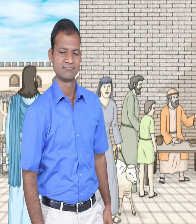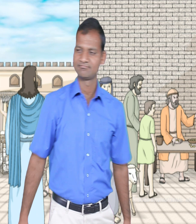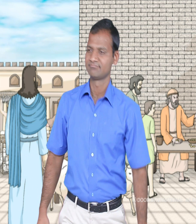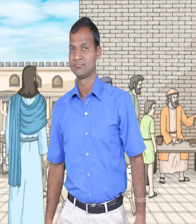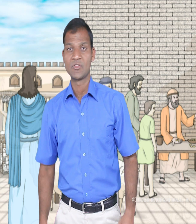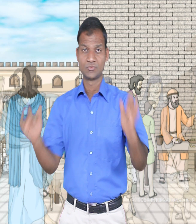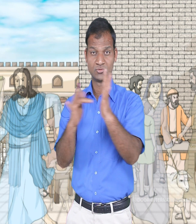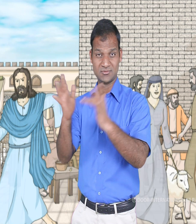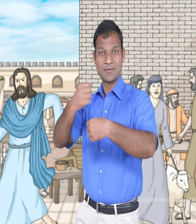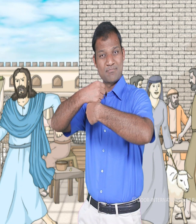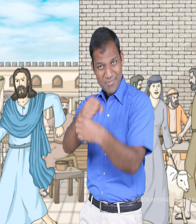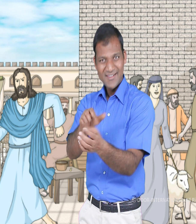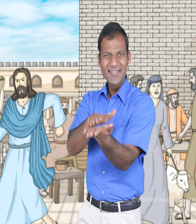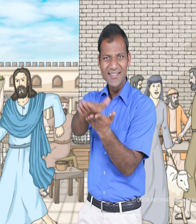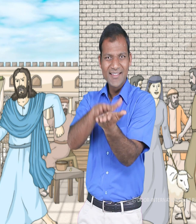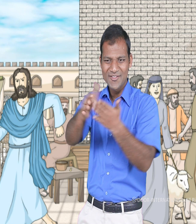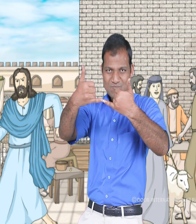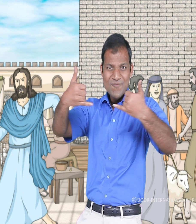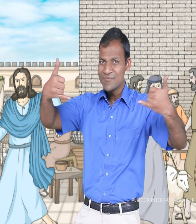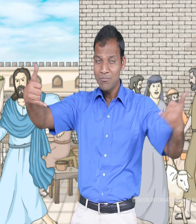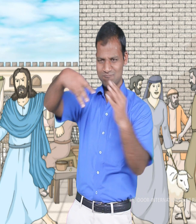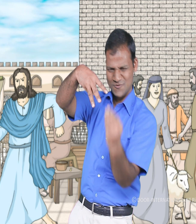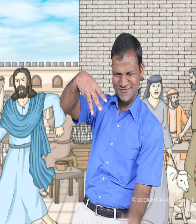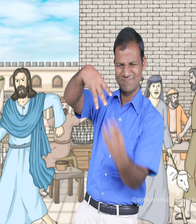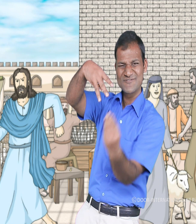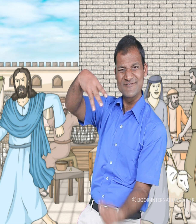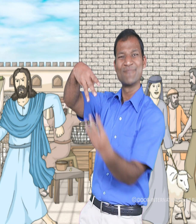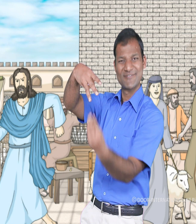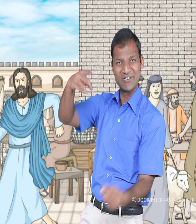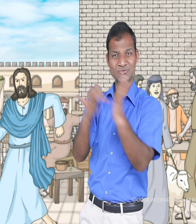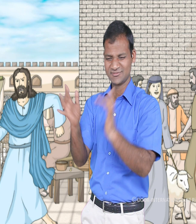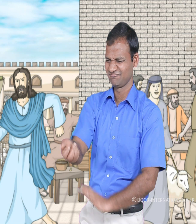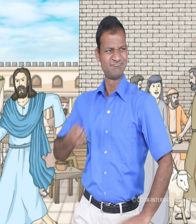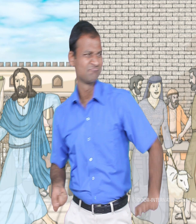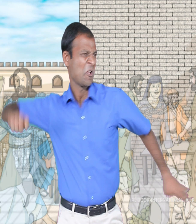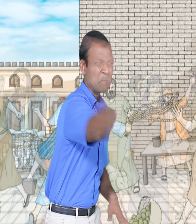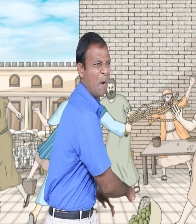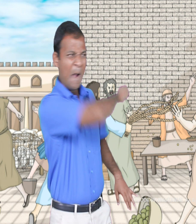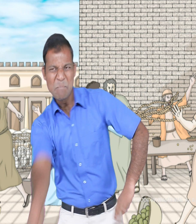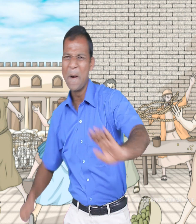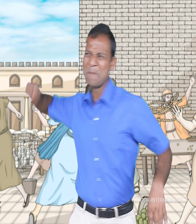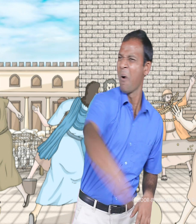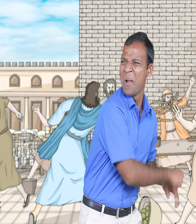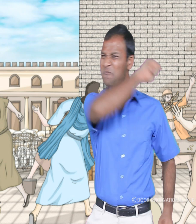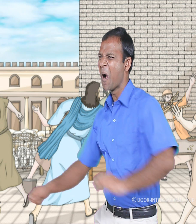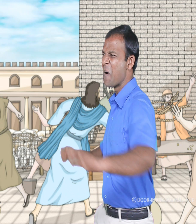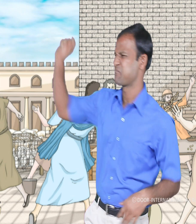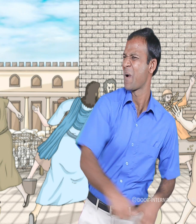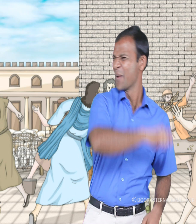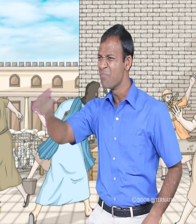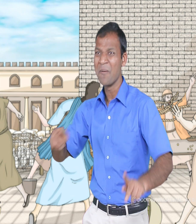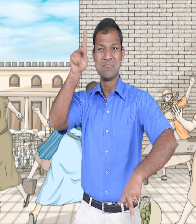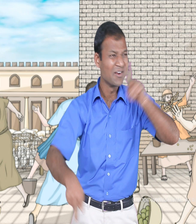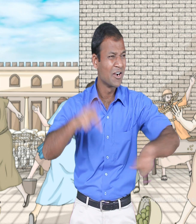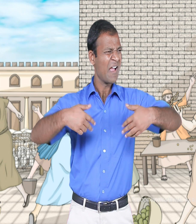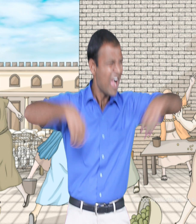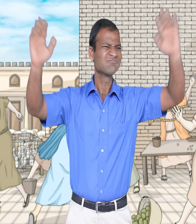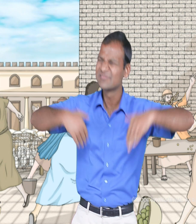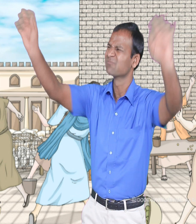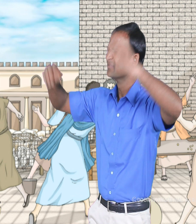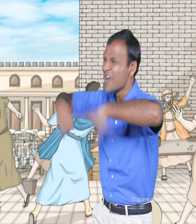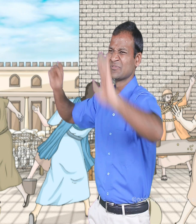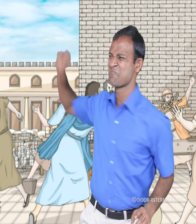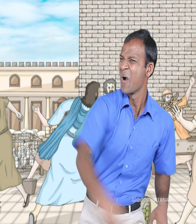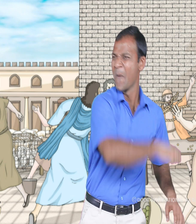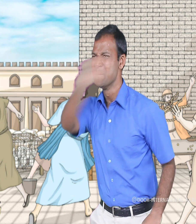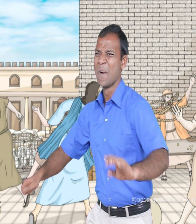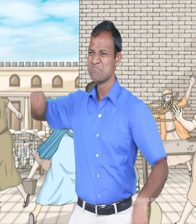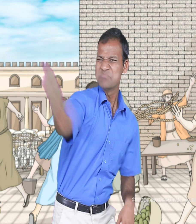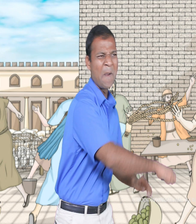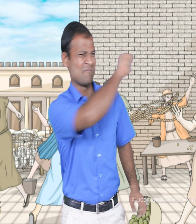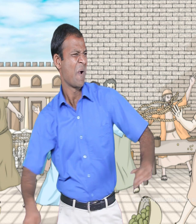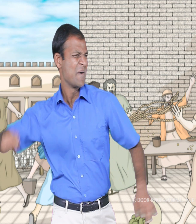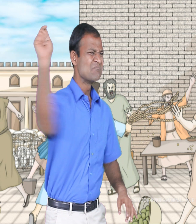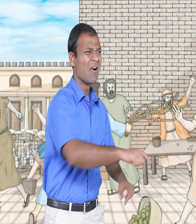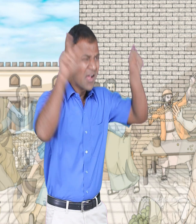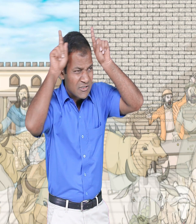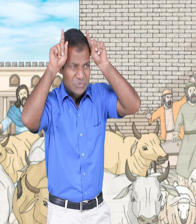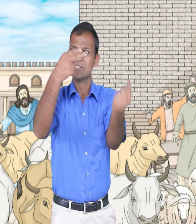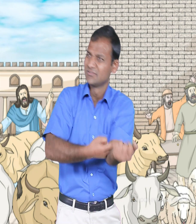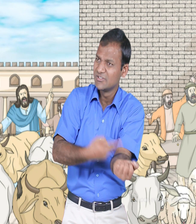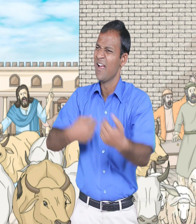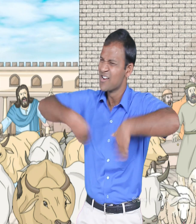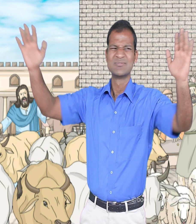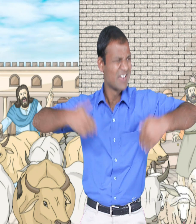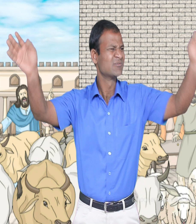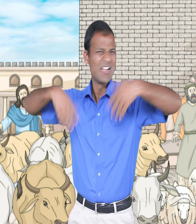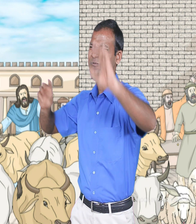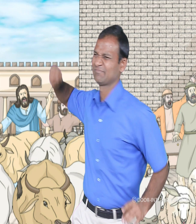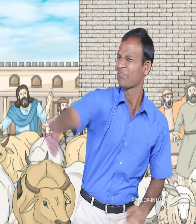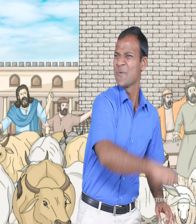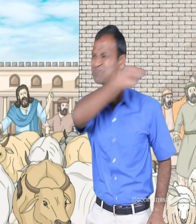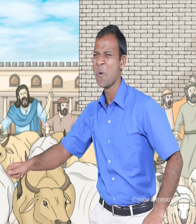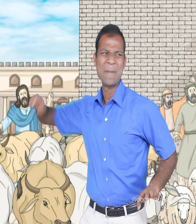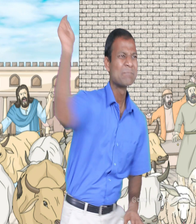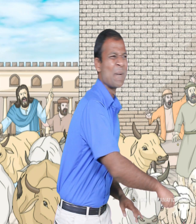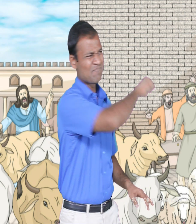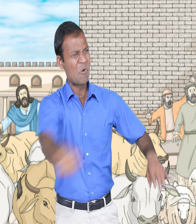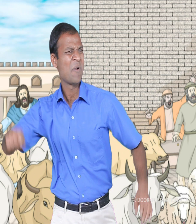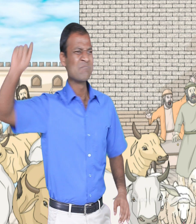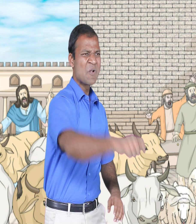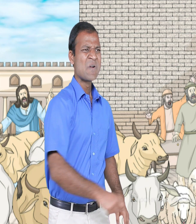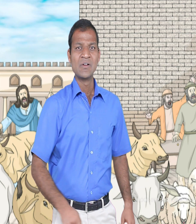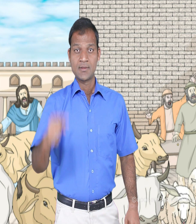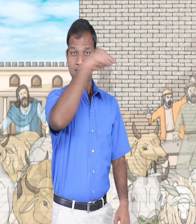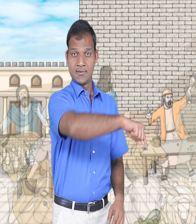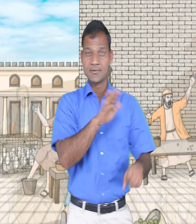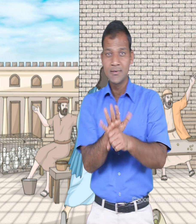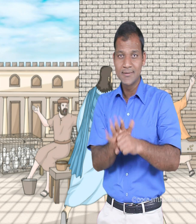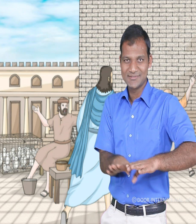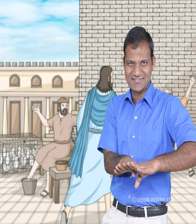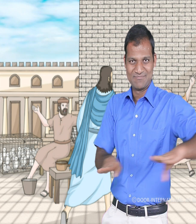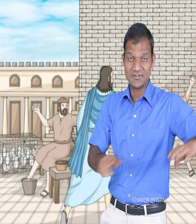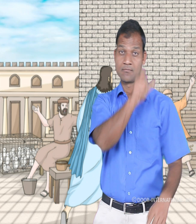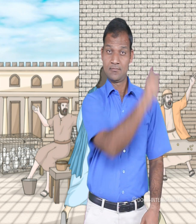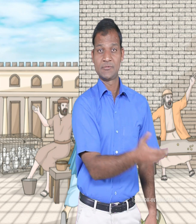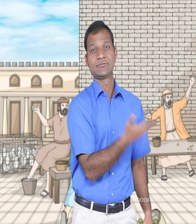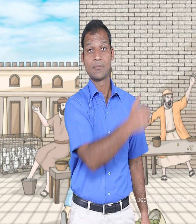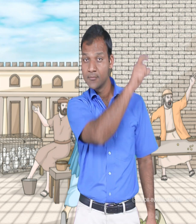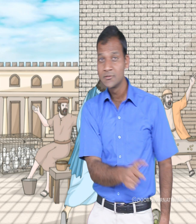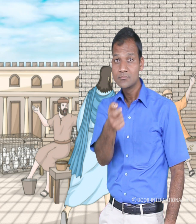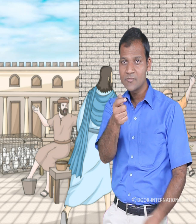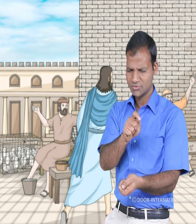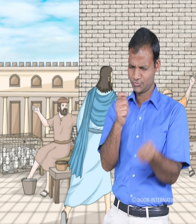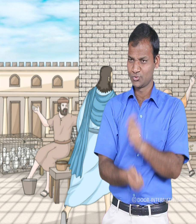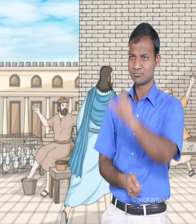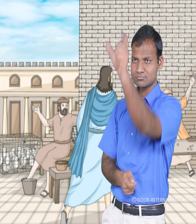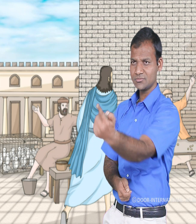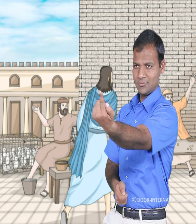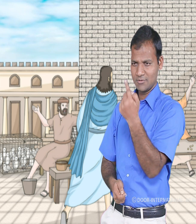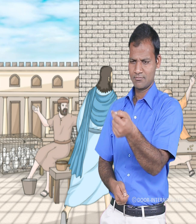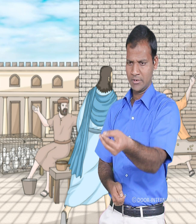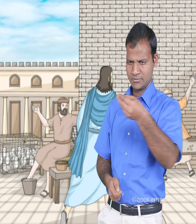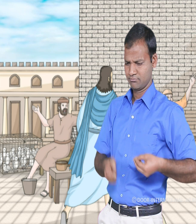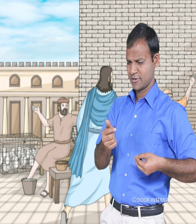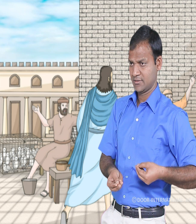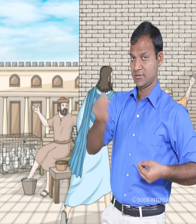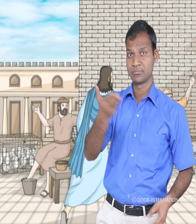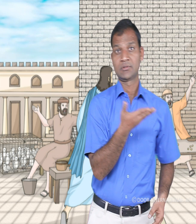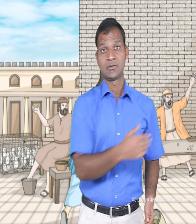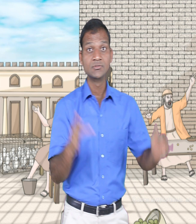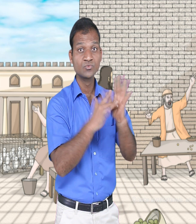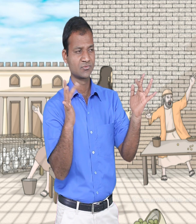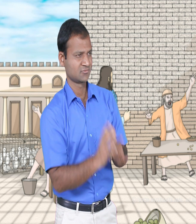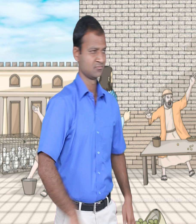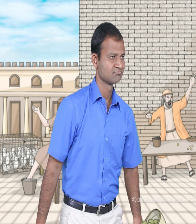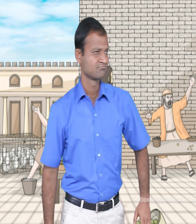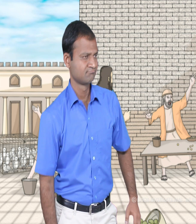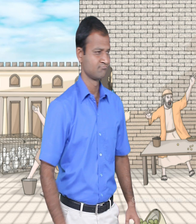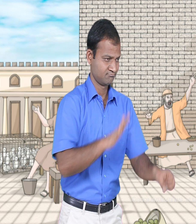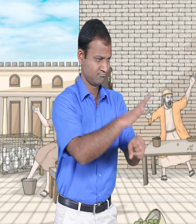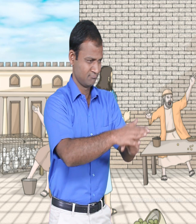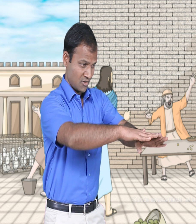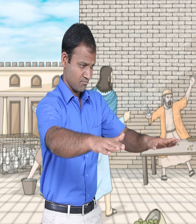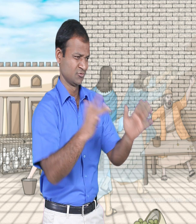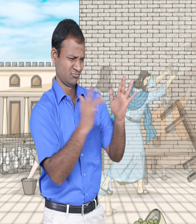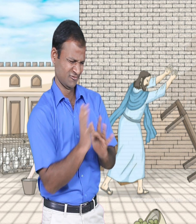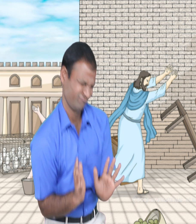So He made a whip out of cords and drove all from the temple courts, both sheep and cattle.